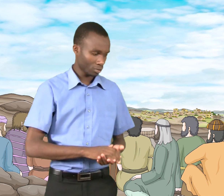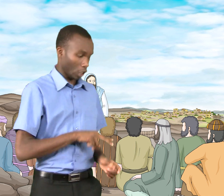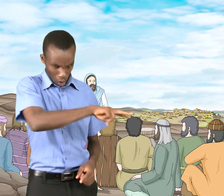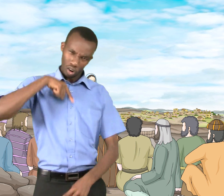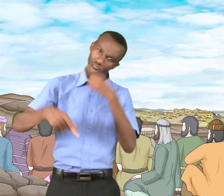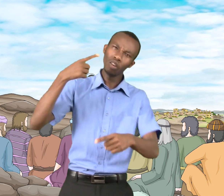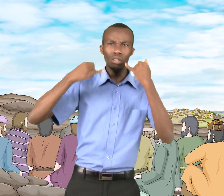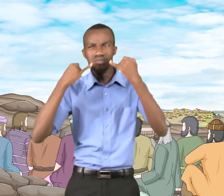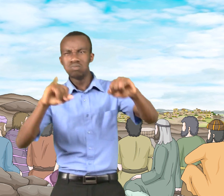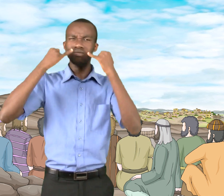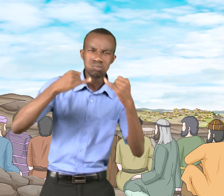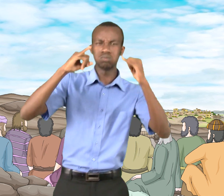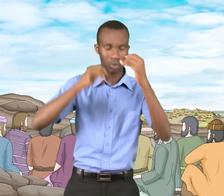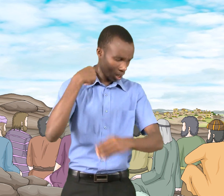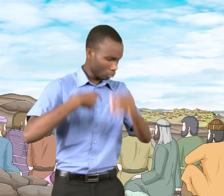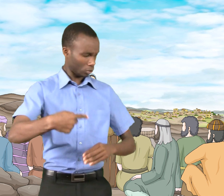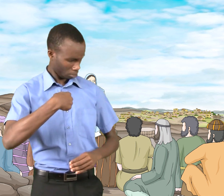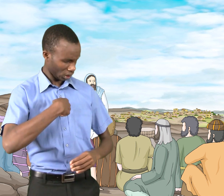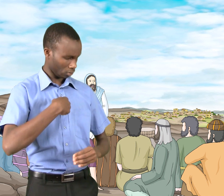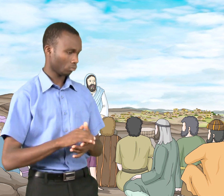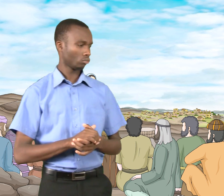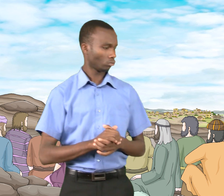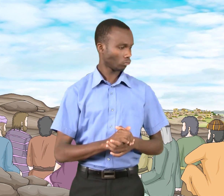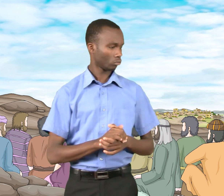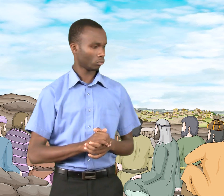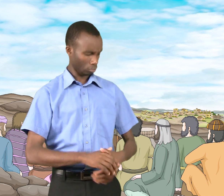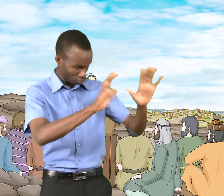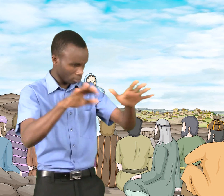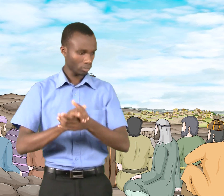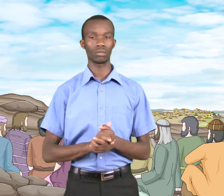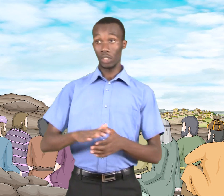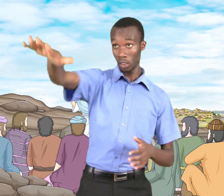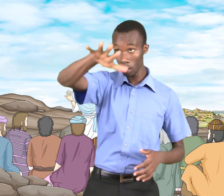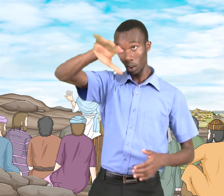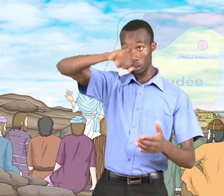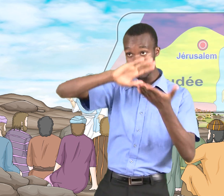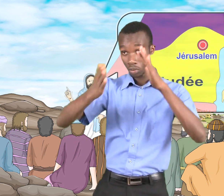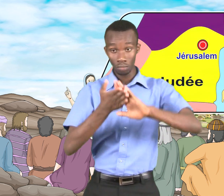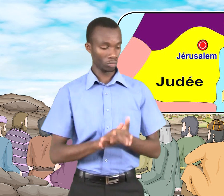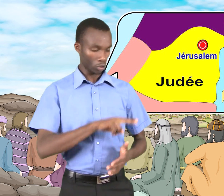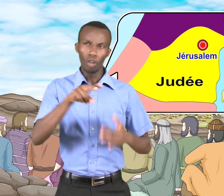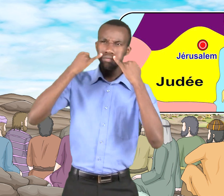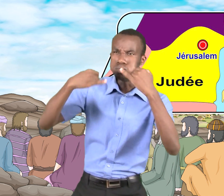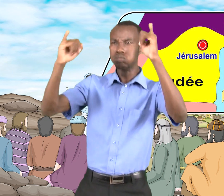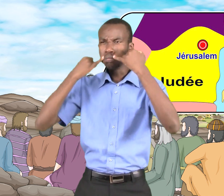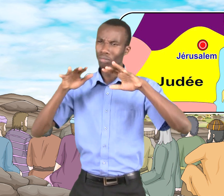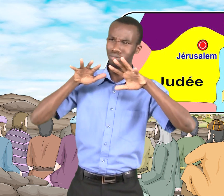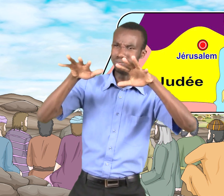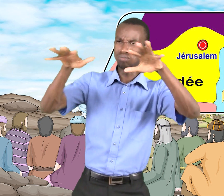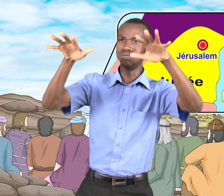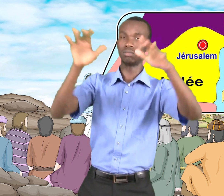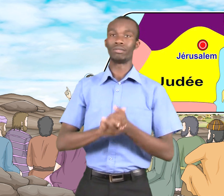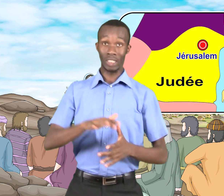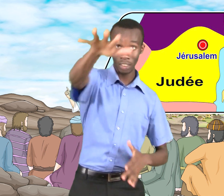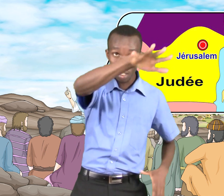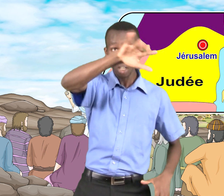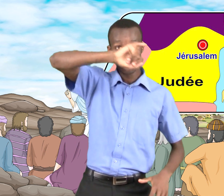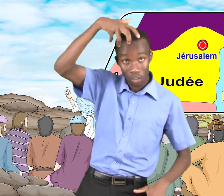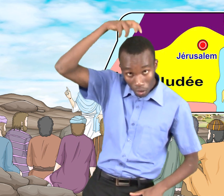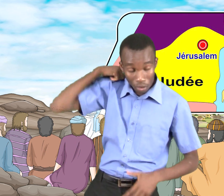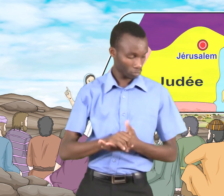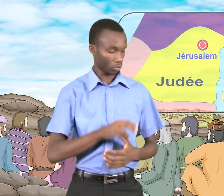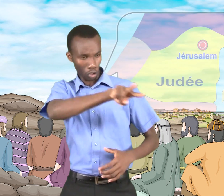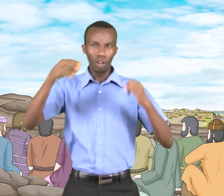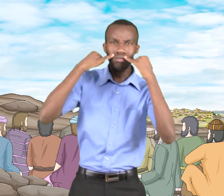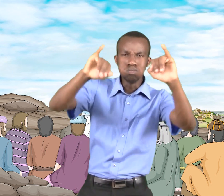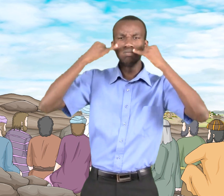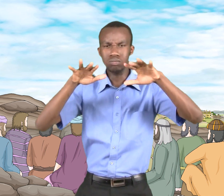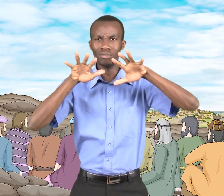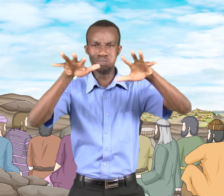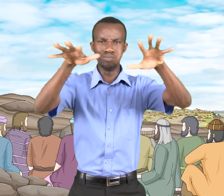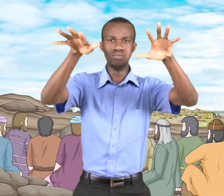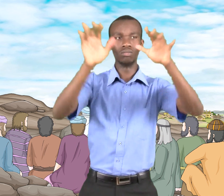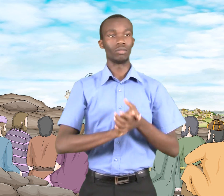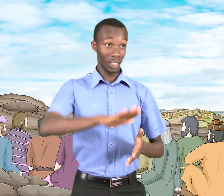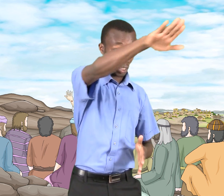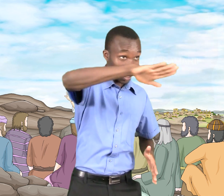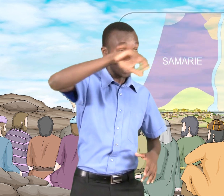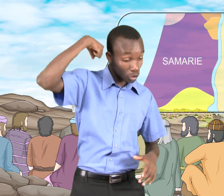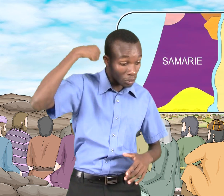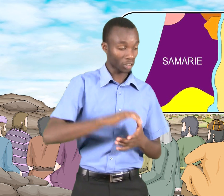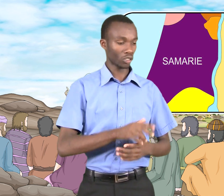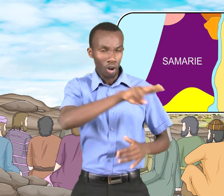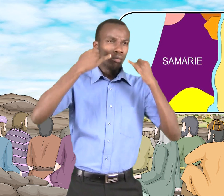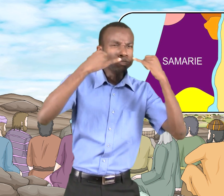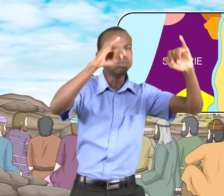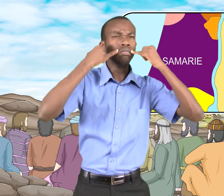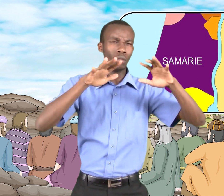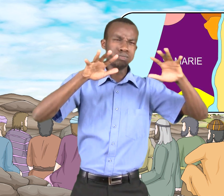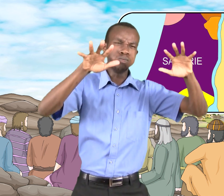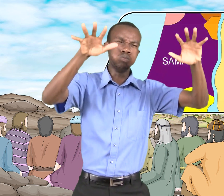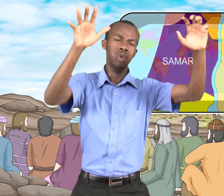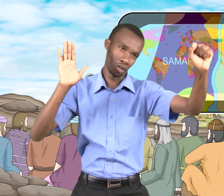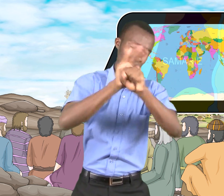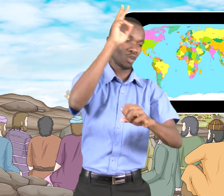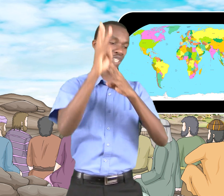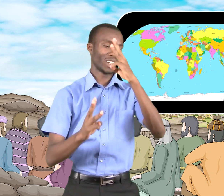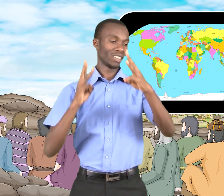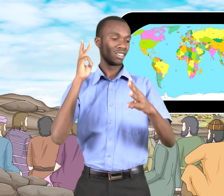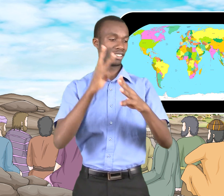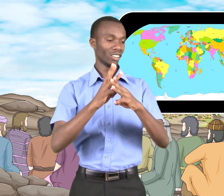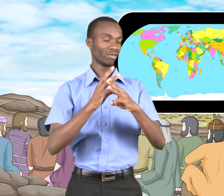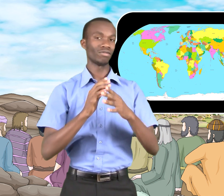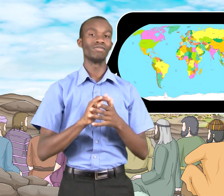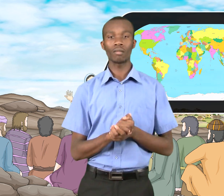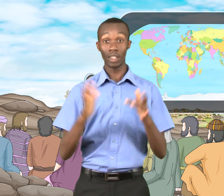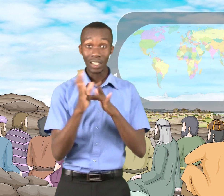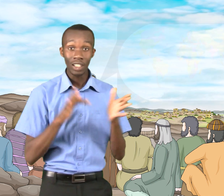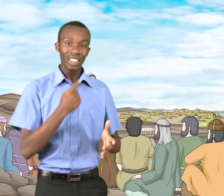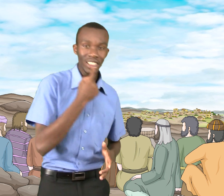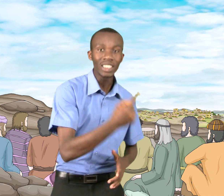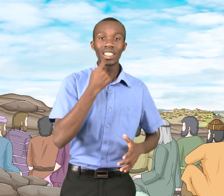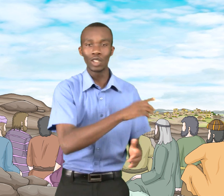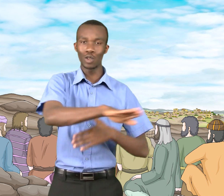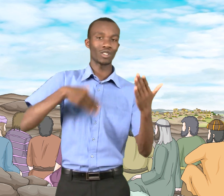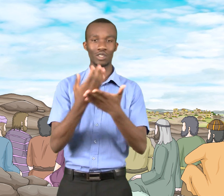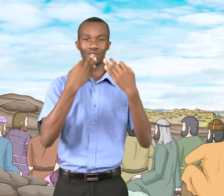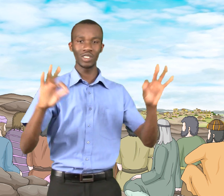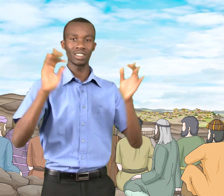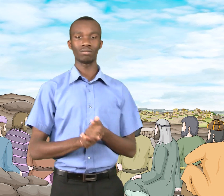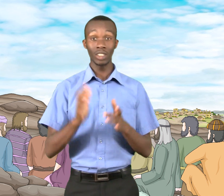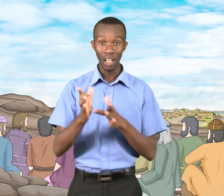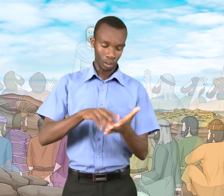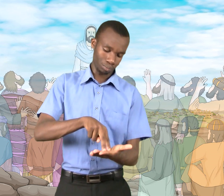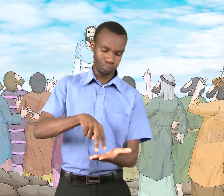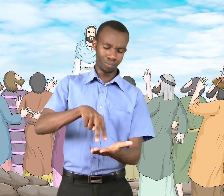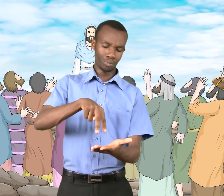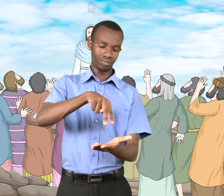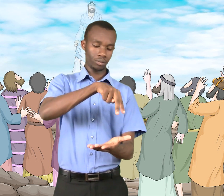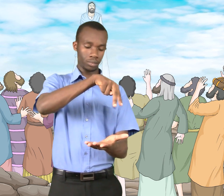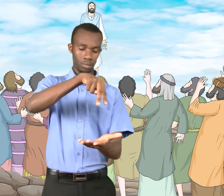But you will receive power when the Holy Spirit comes upon you, and you will be My witnesses in Jerusalem, and in all Judea and Samaria, and to the ends of the earth.”